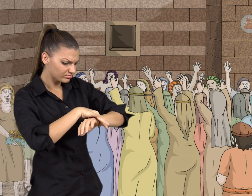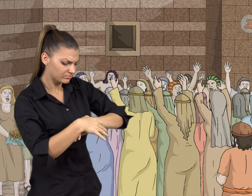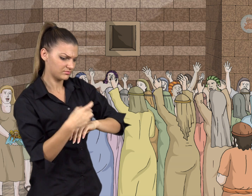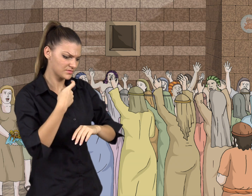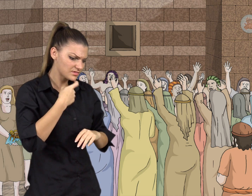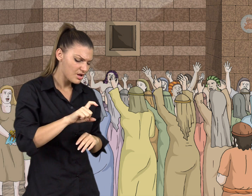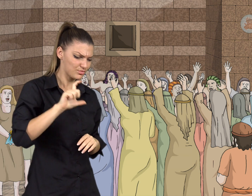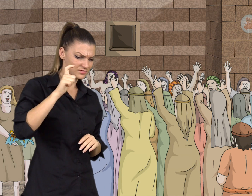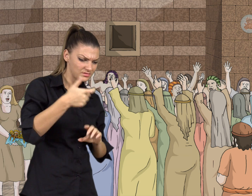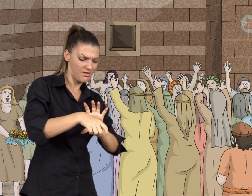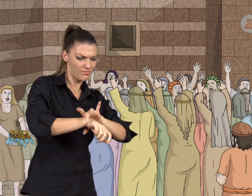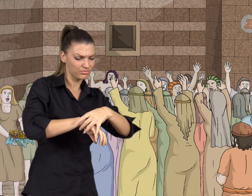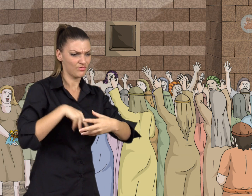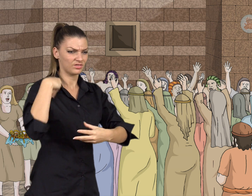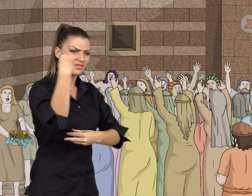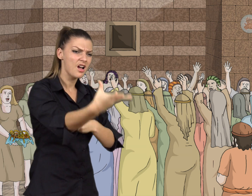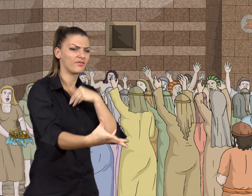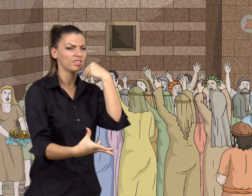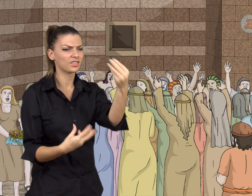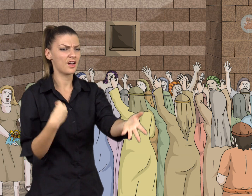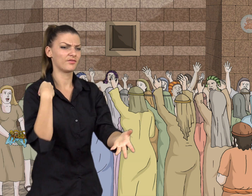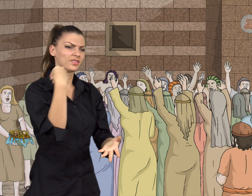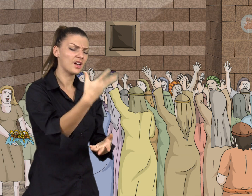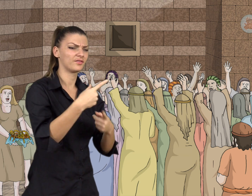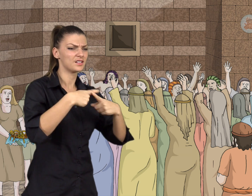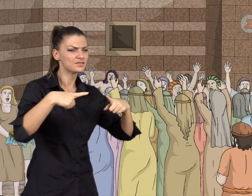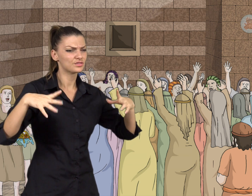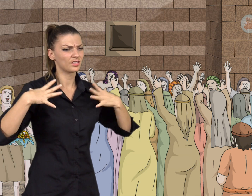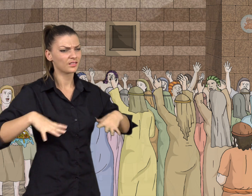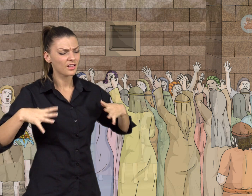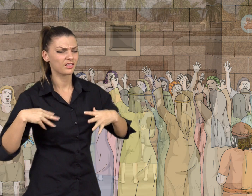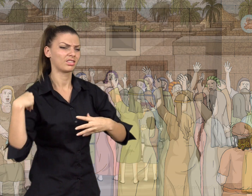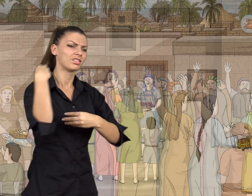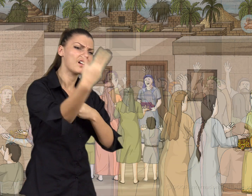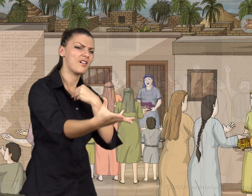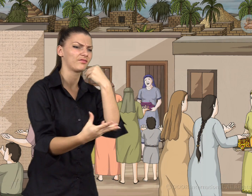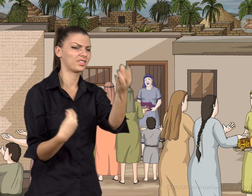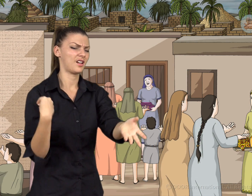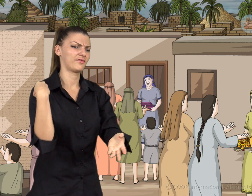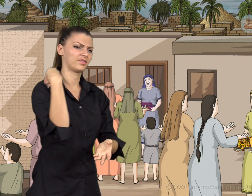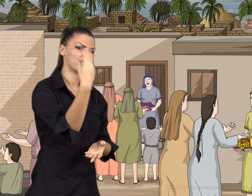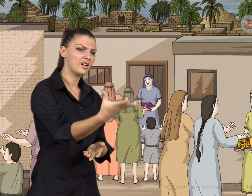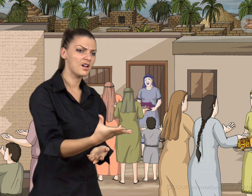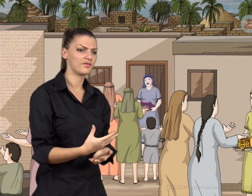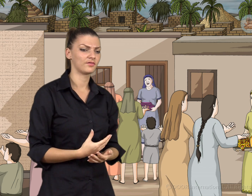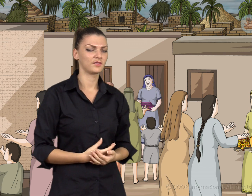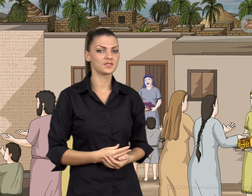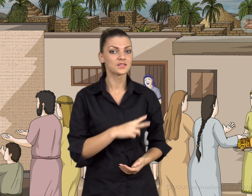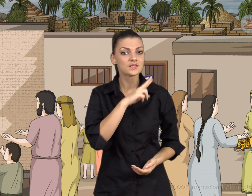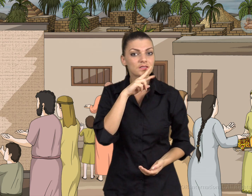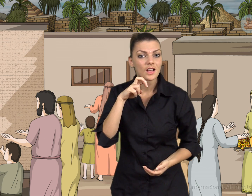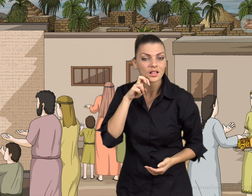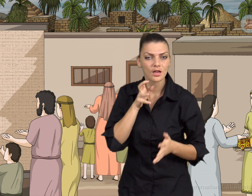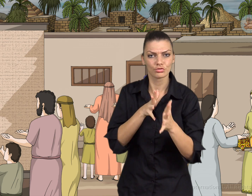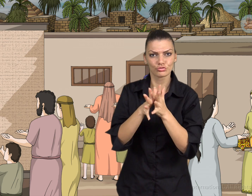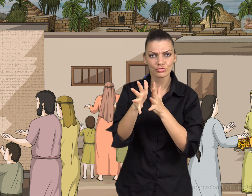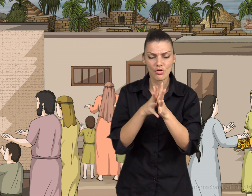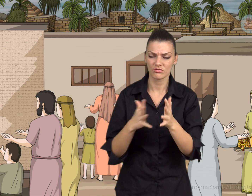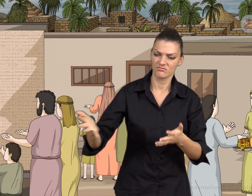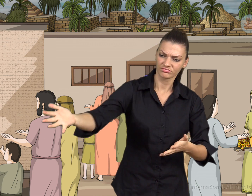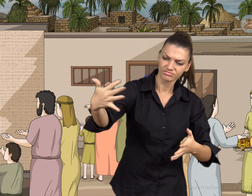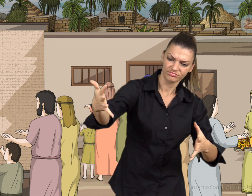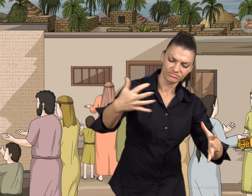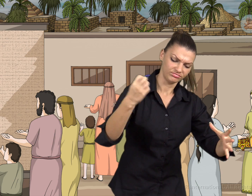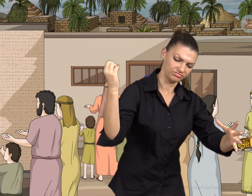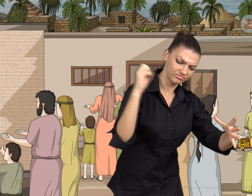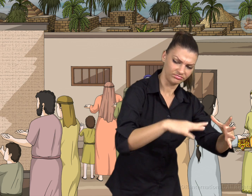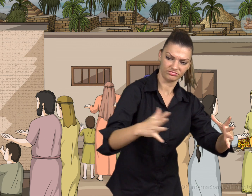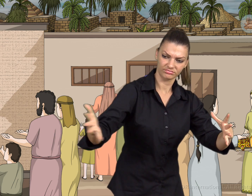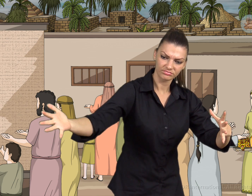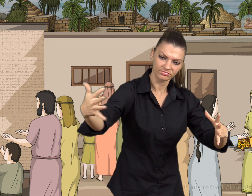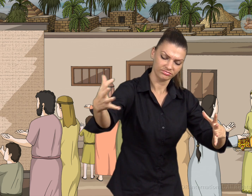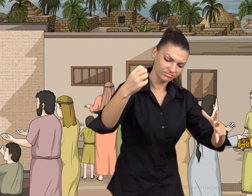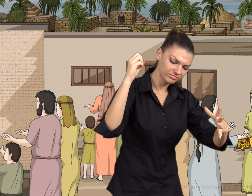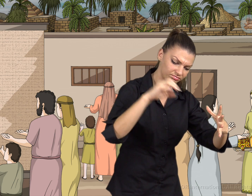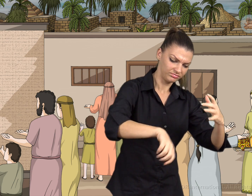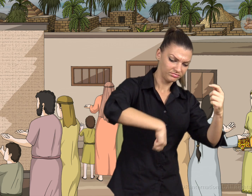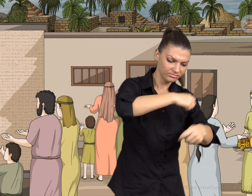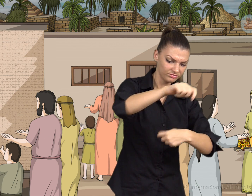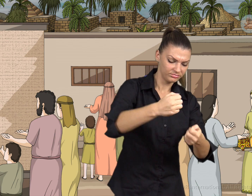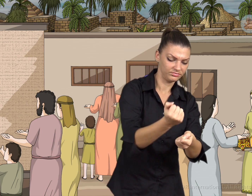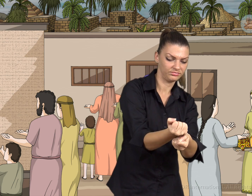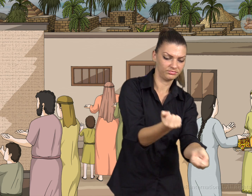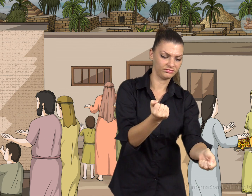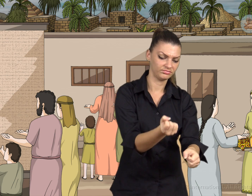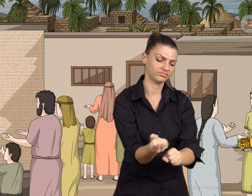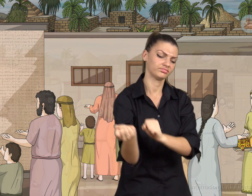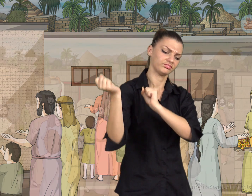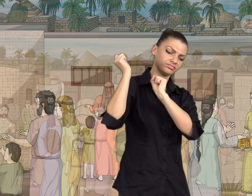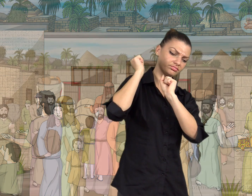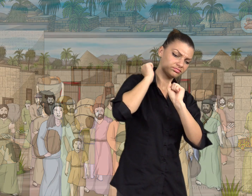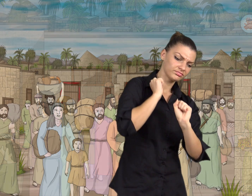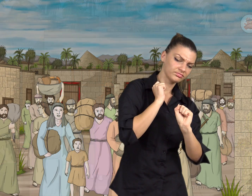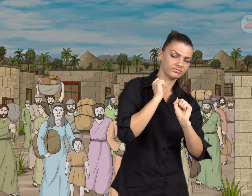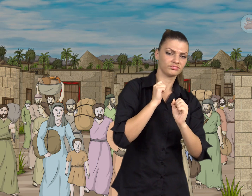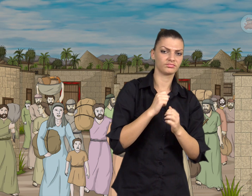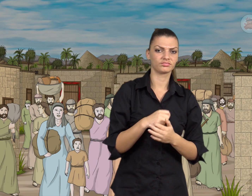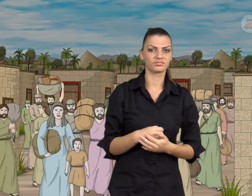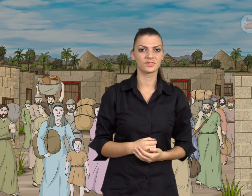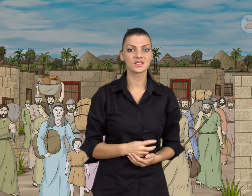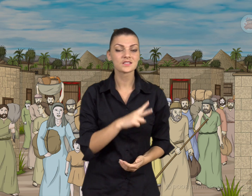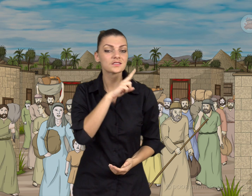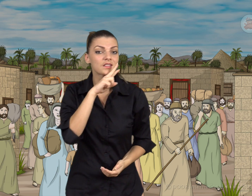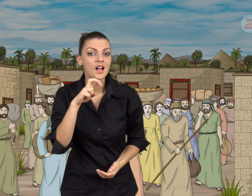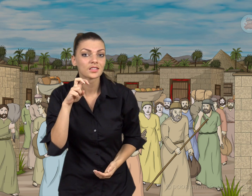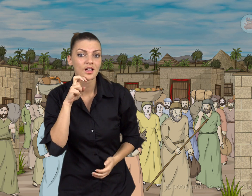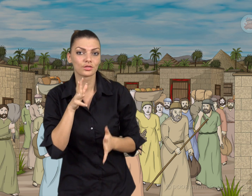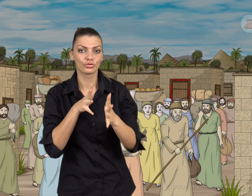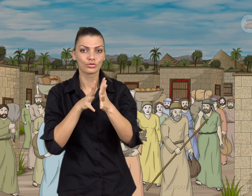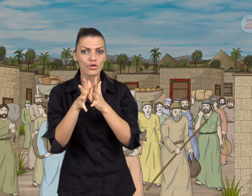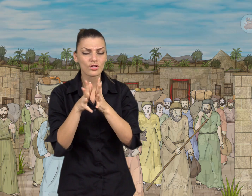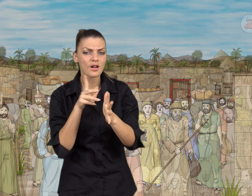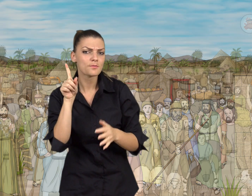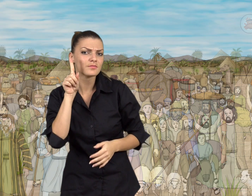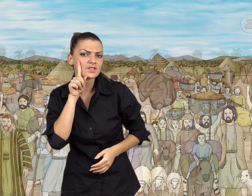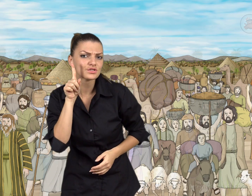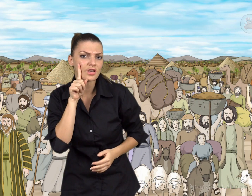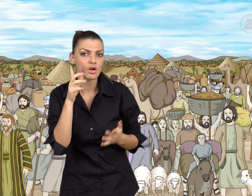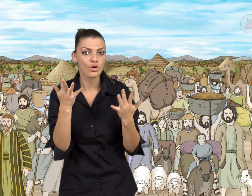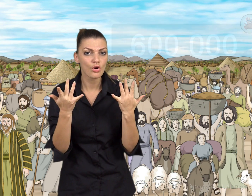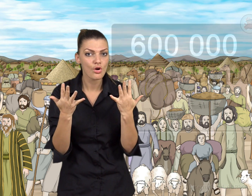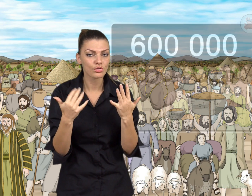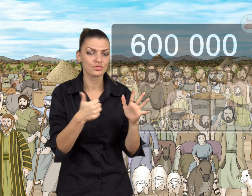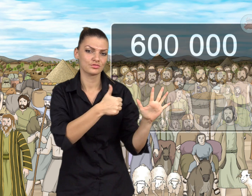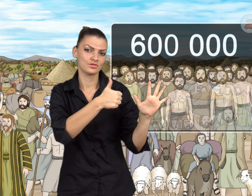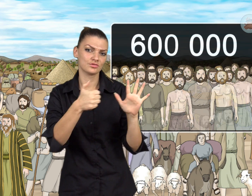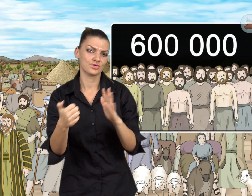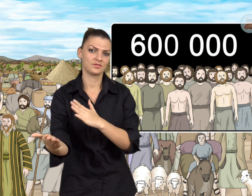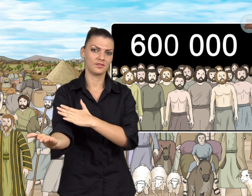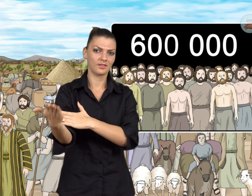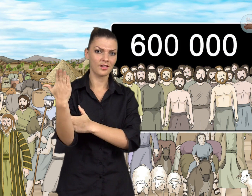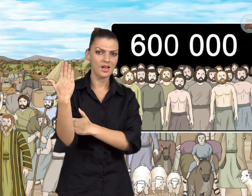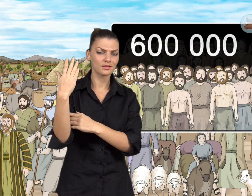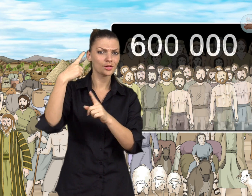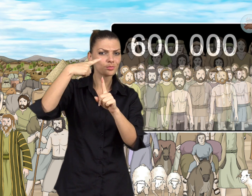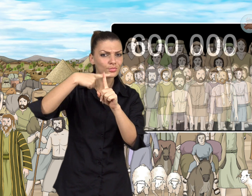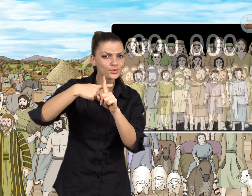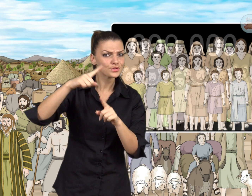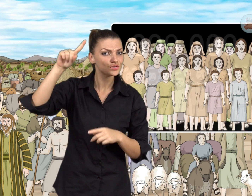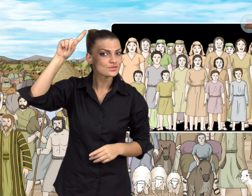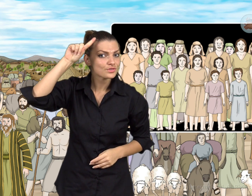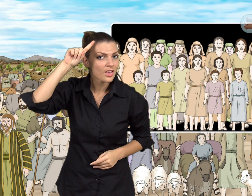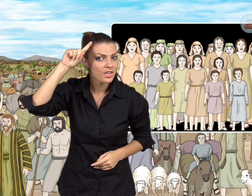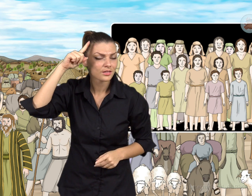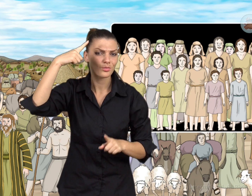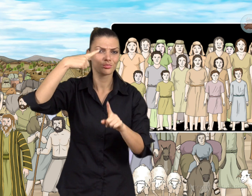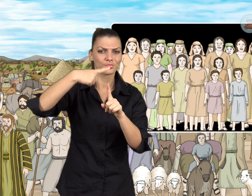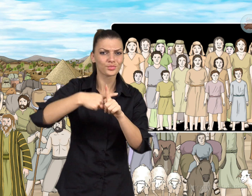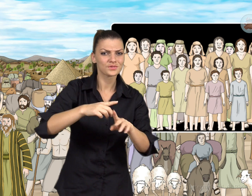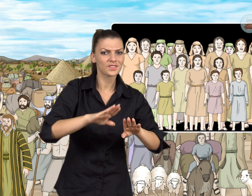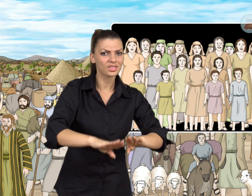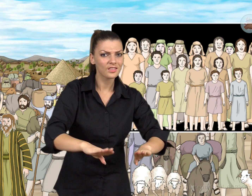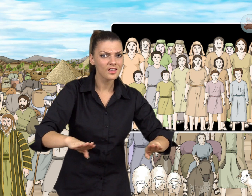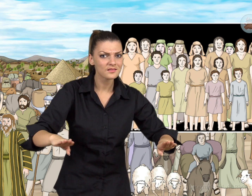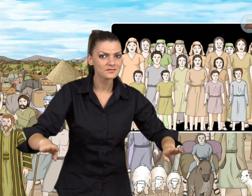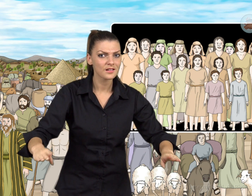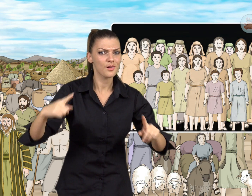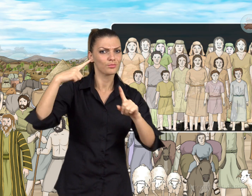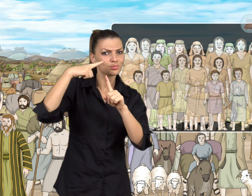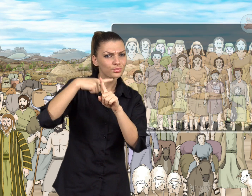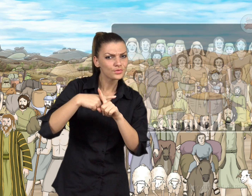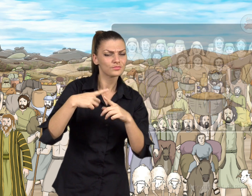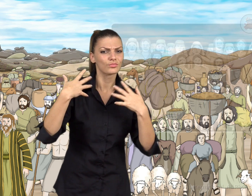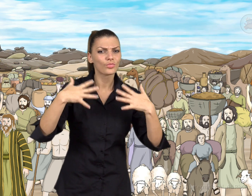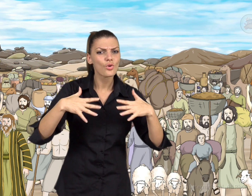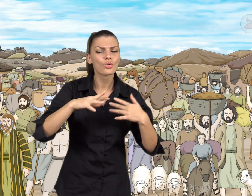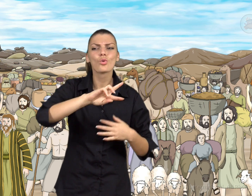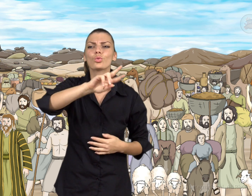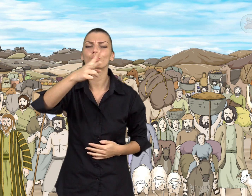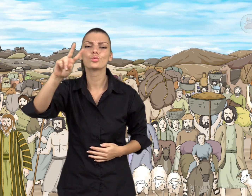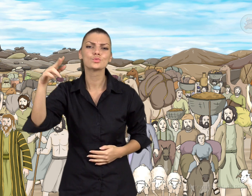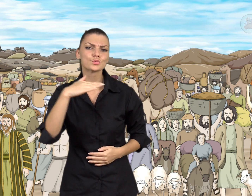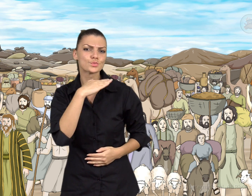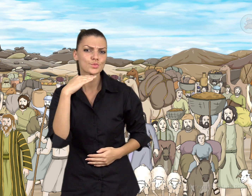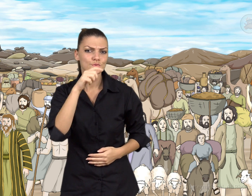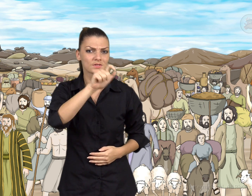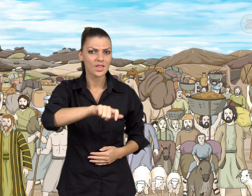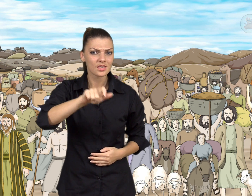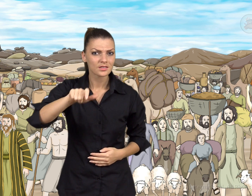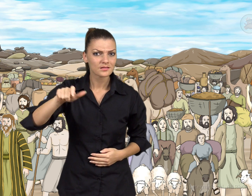And the LORD gave the people such favor in the sight of the Egyptians that they granted their request. In this way they plundered the Egyptians. The Israelites journeyed from Rameses to Succoth with about 600,000 men on foot, besides women and children.